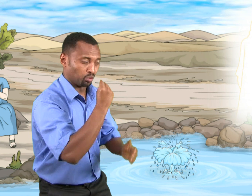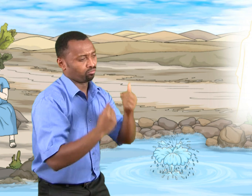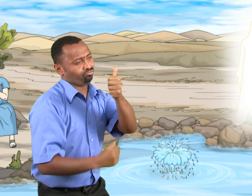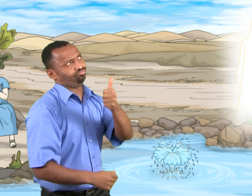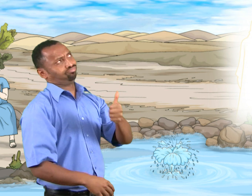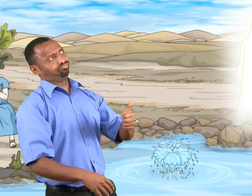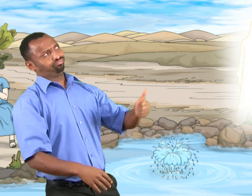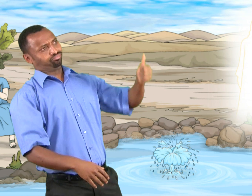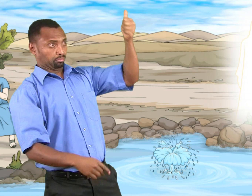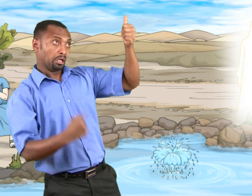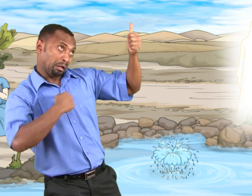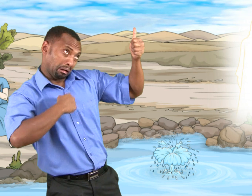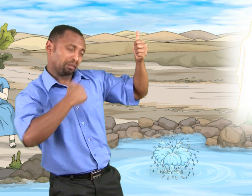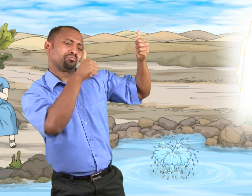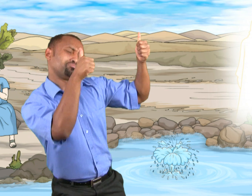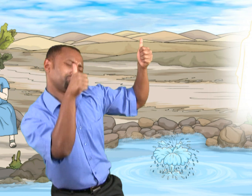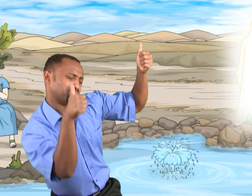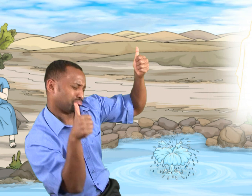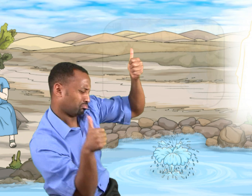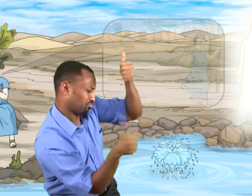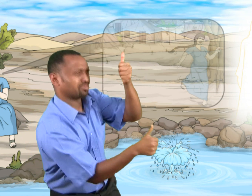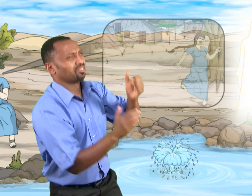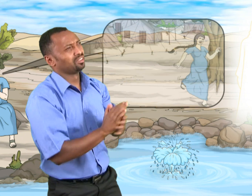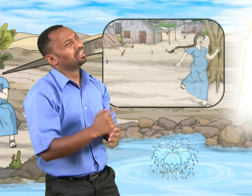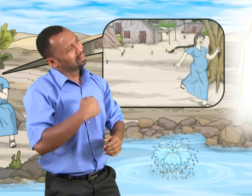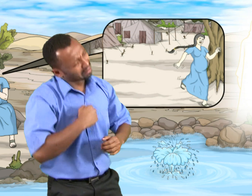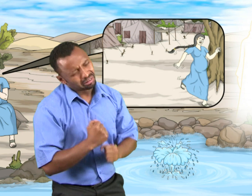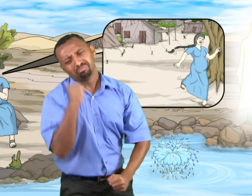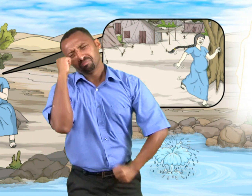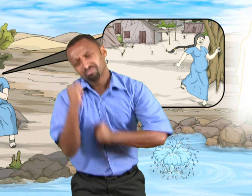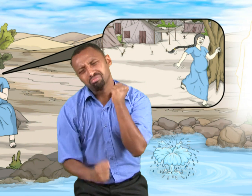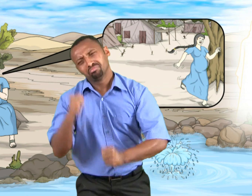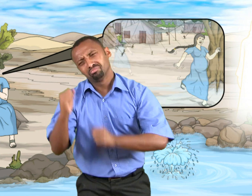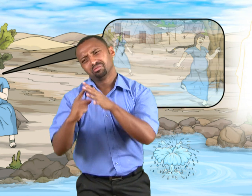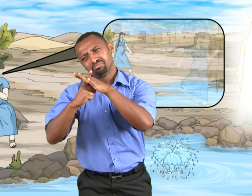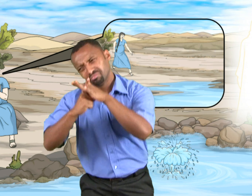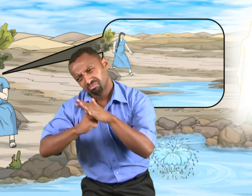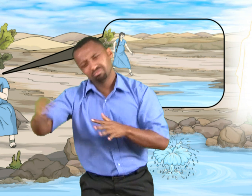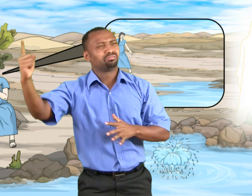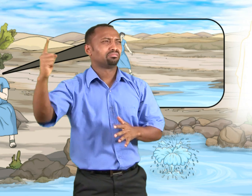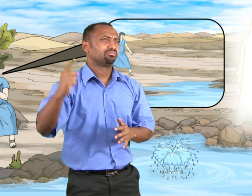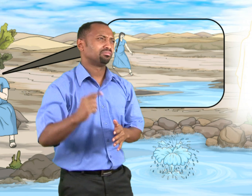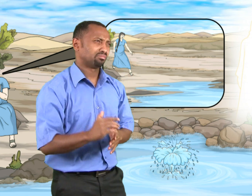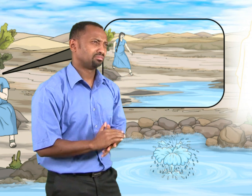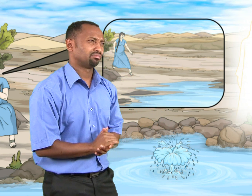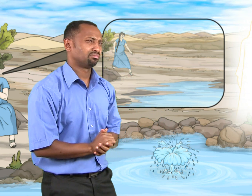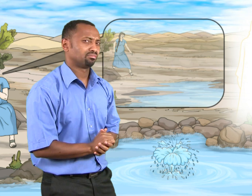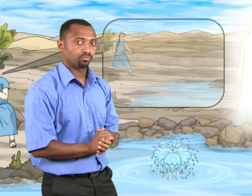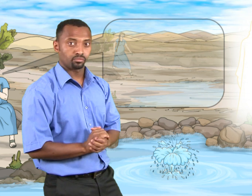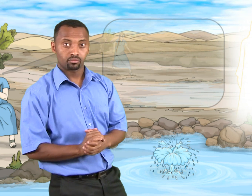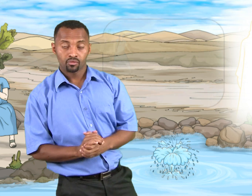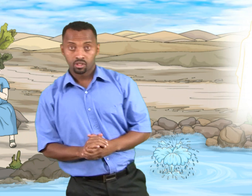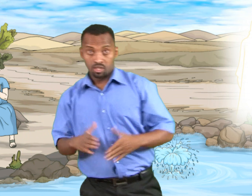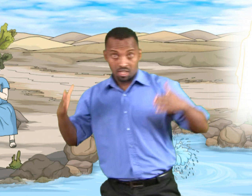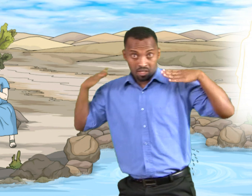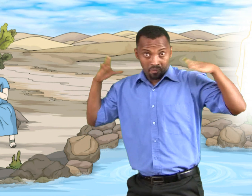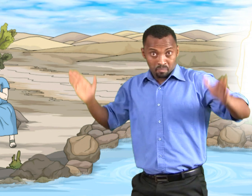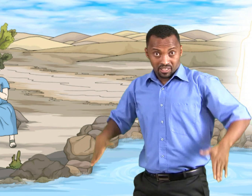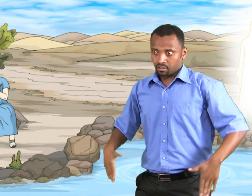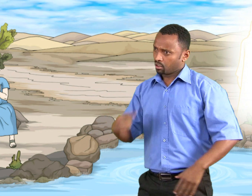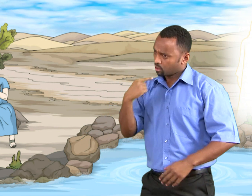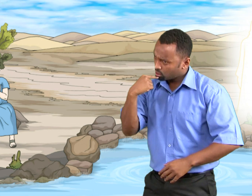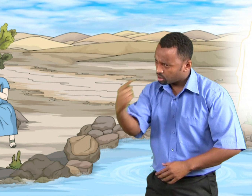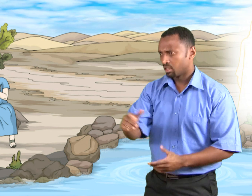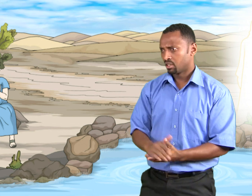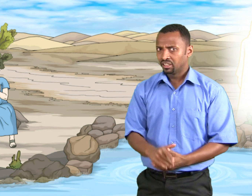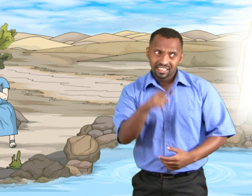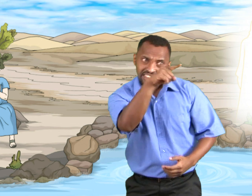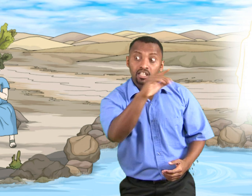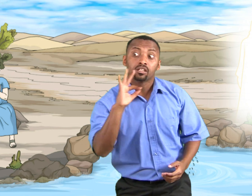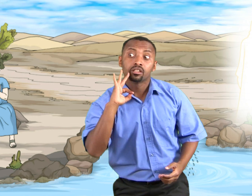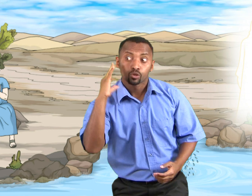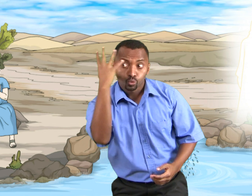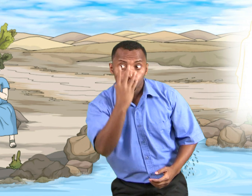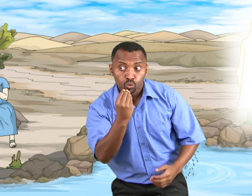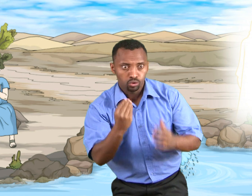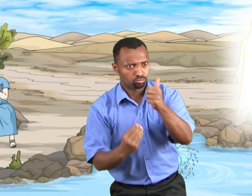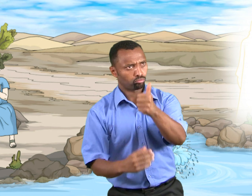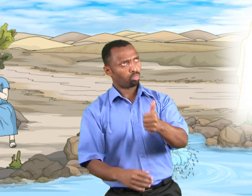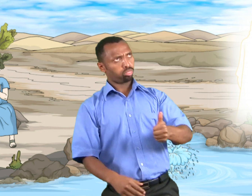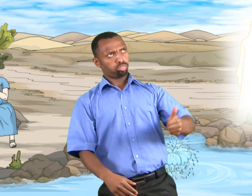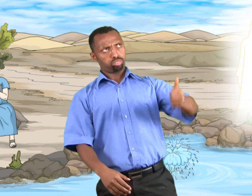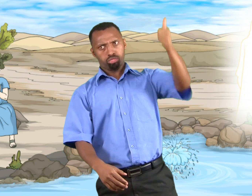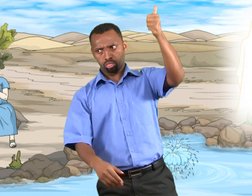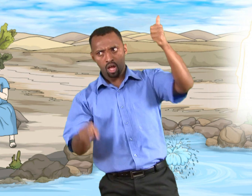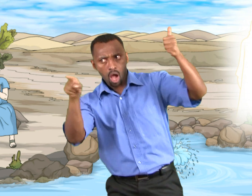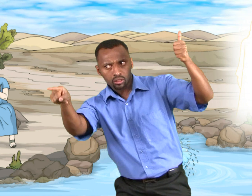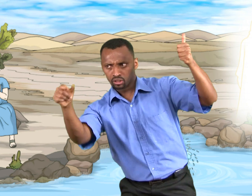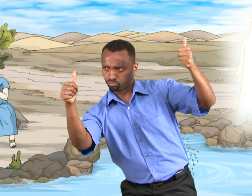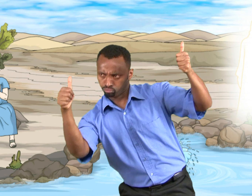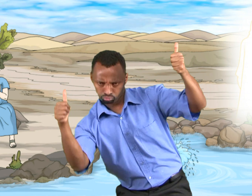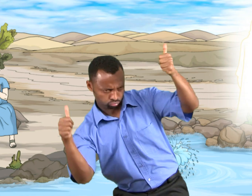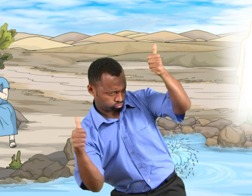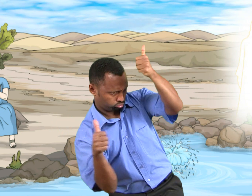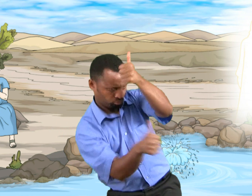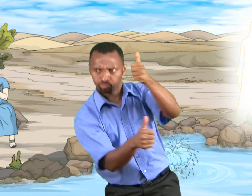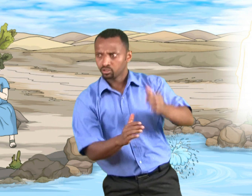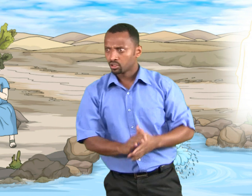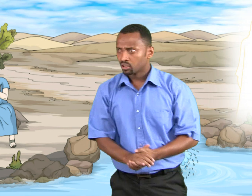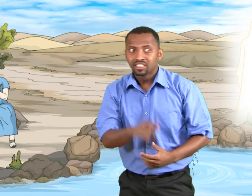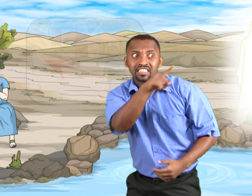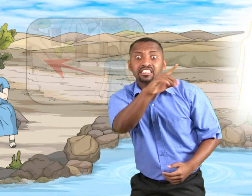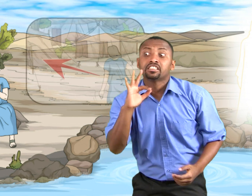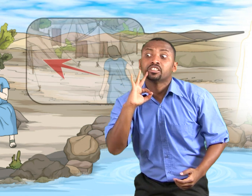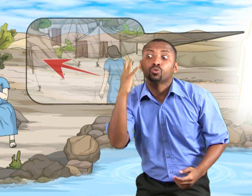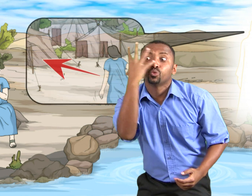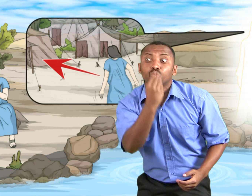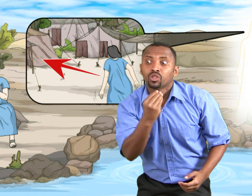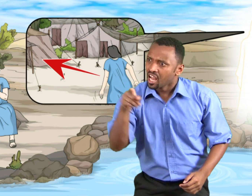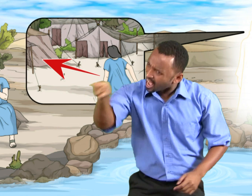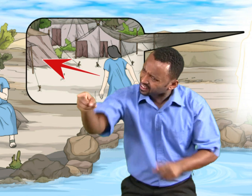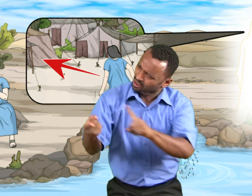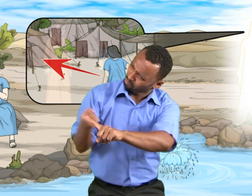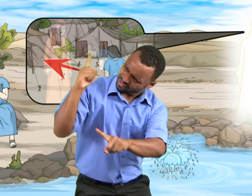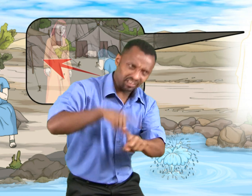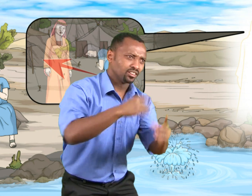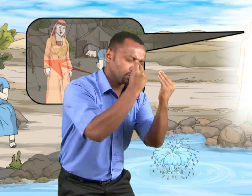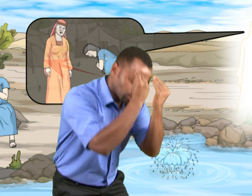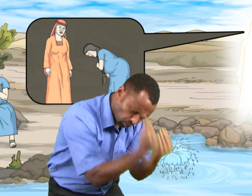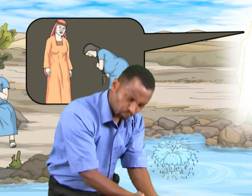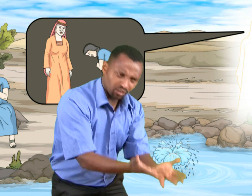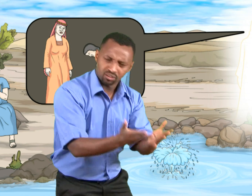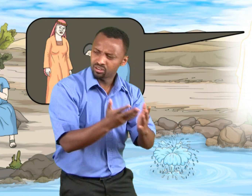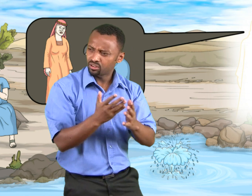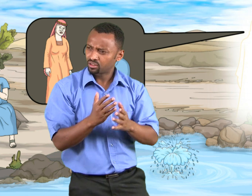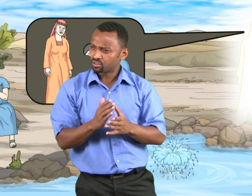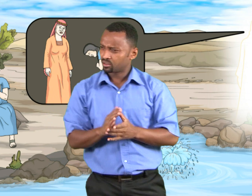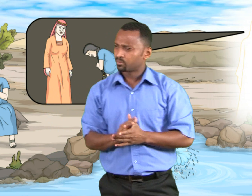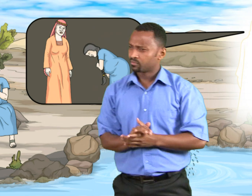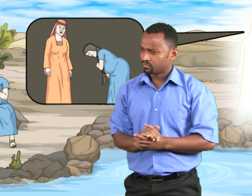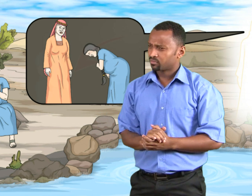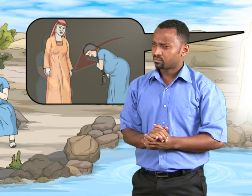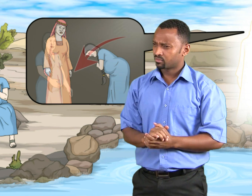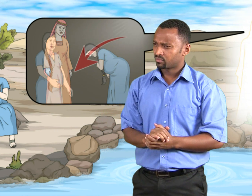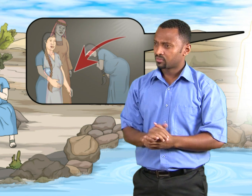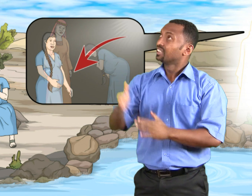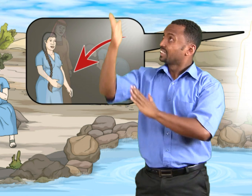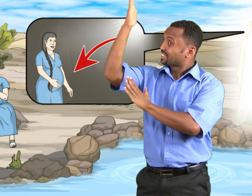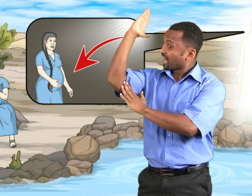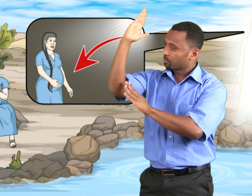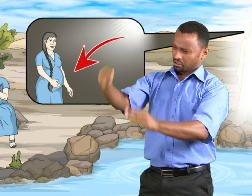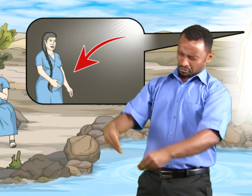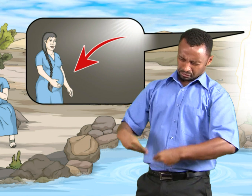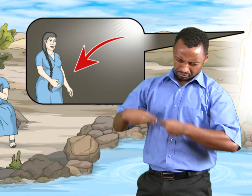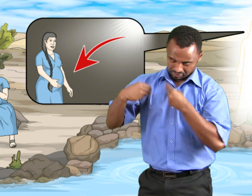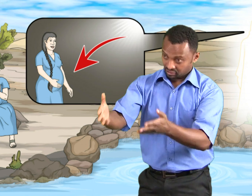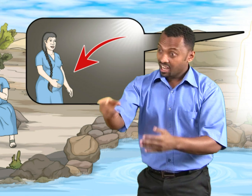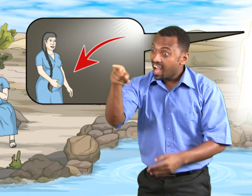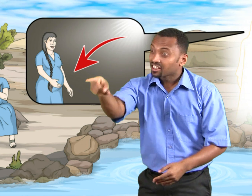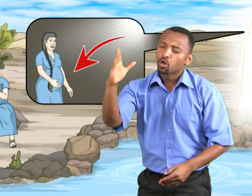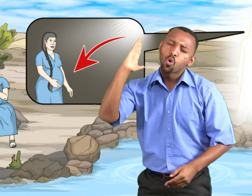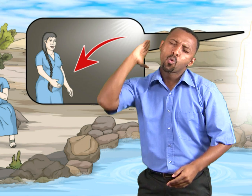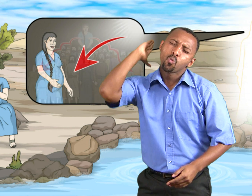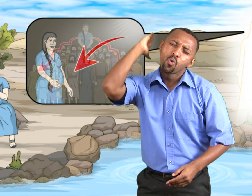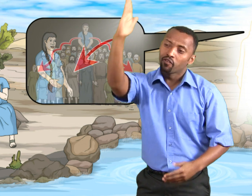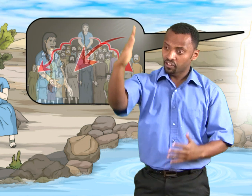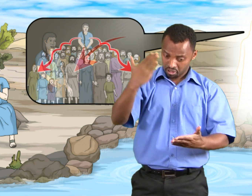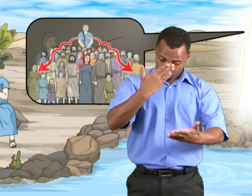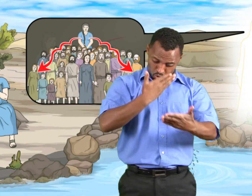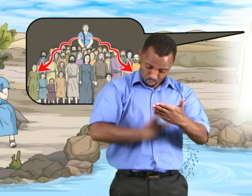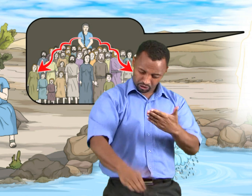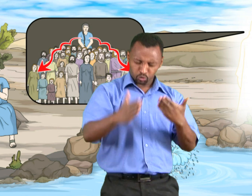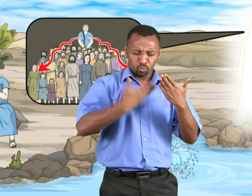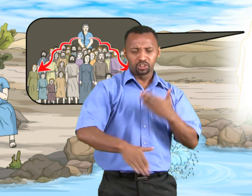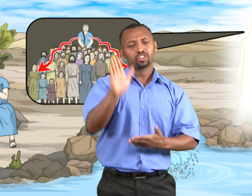“I am running away from my mistress Sarai,” she replied. So the angel of the LORD told her, “Return to your mistress and submit to her authority.”